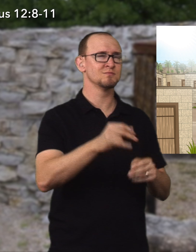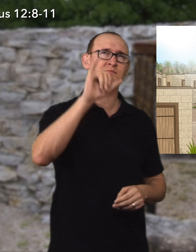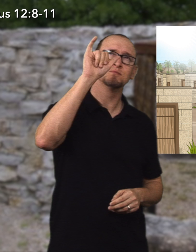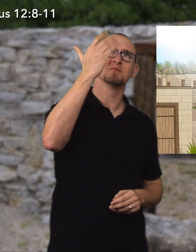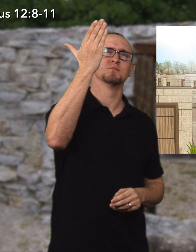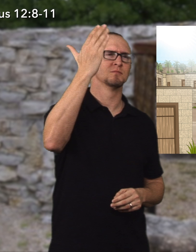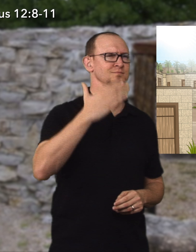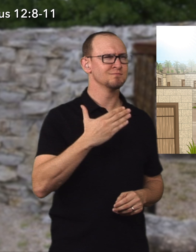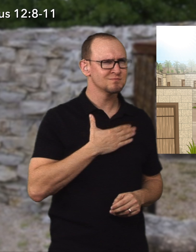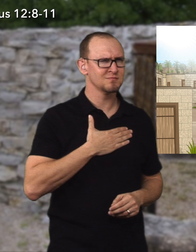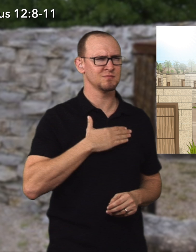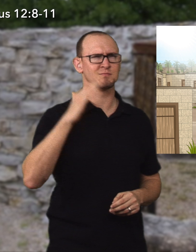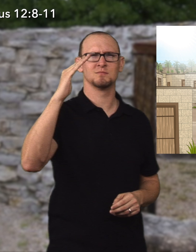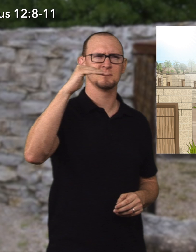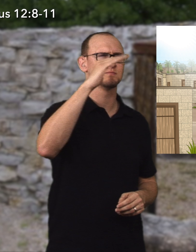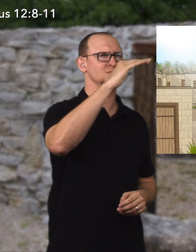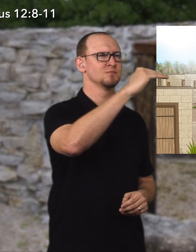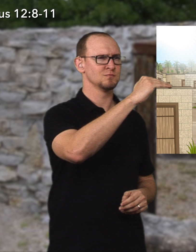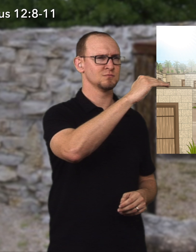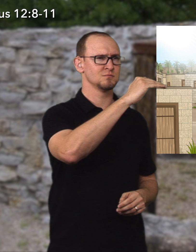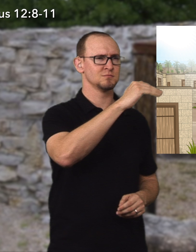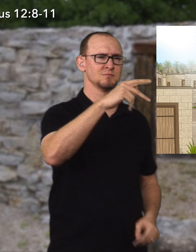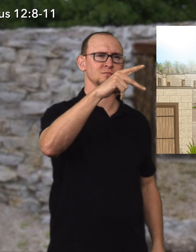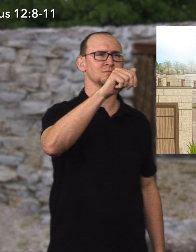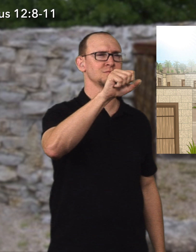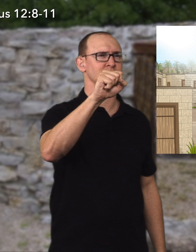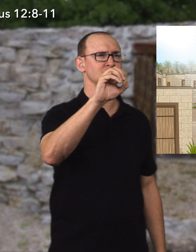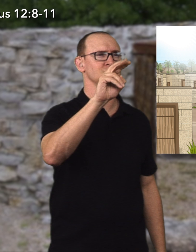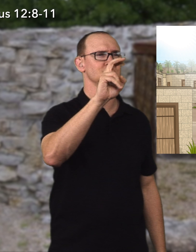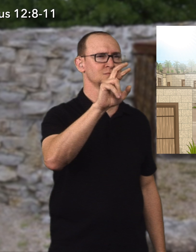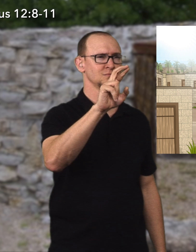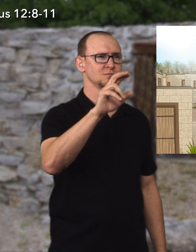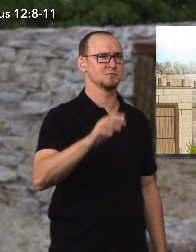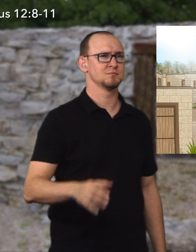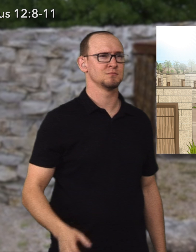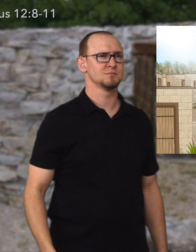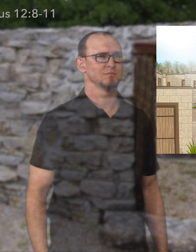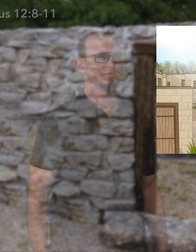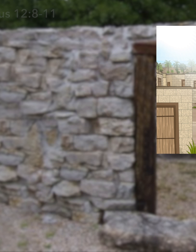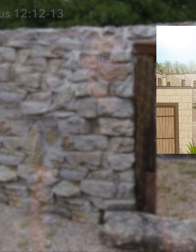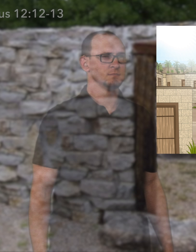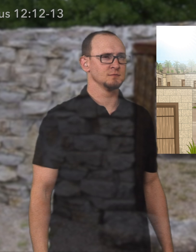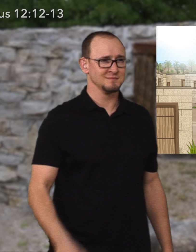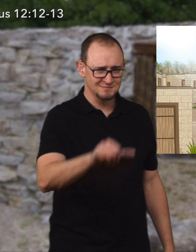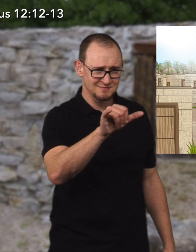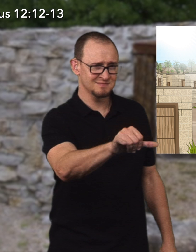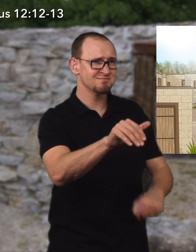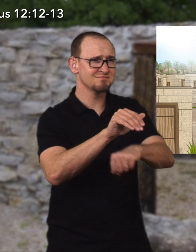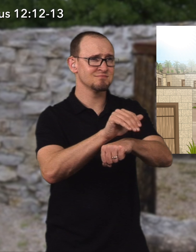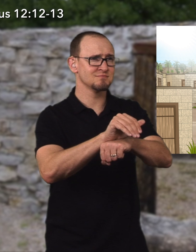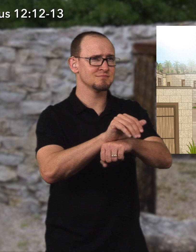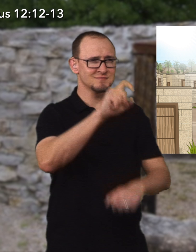it is the LORD’s Passover.